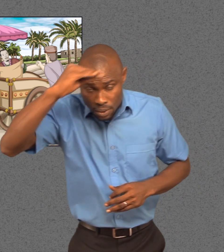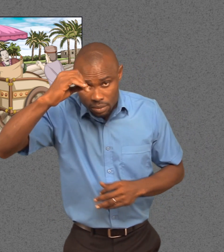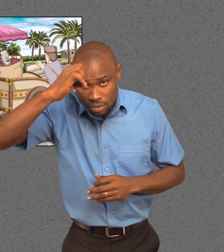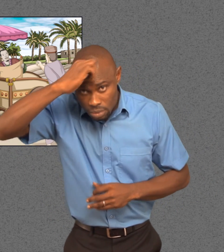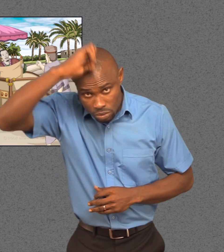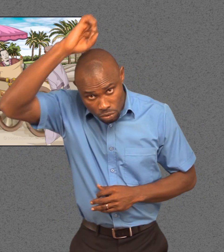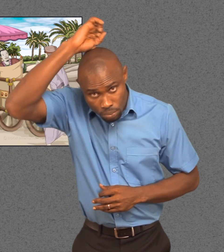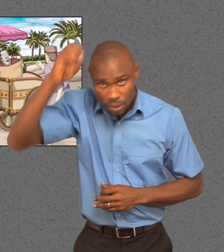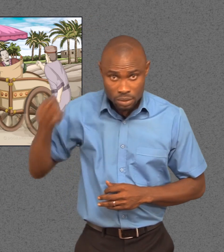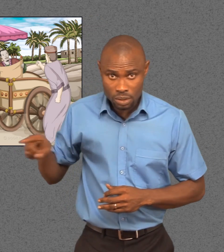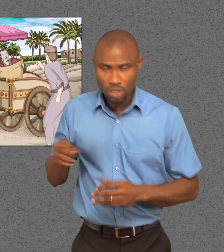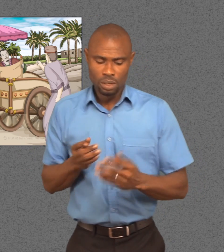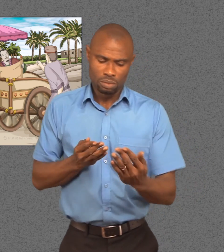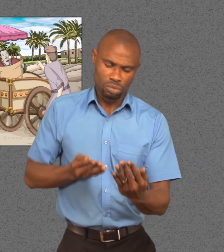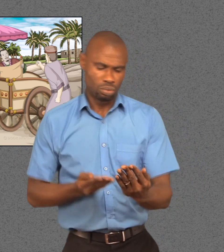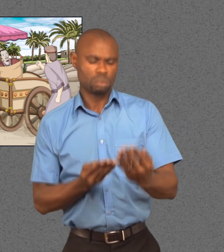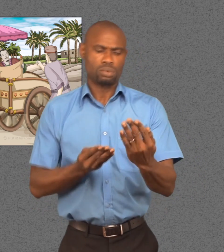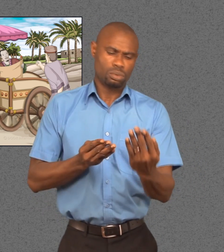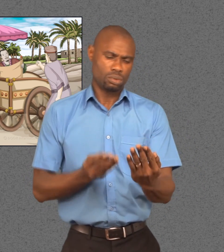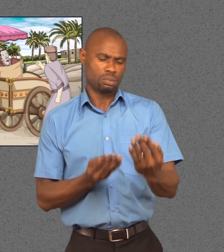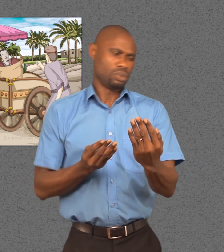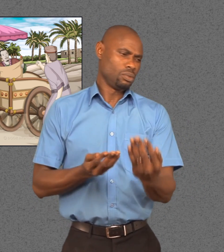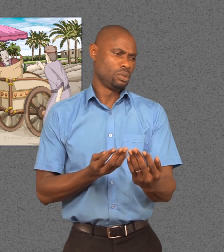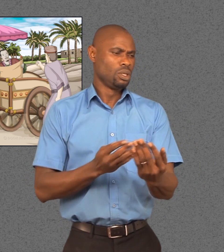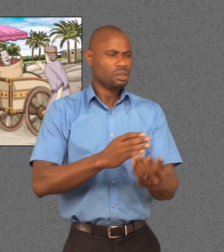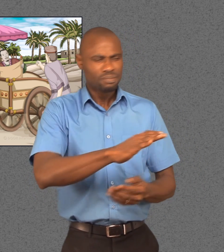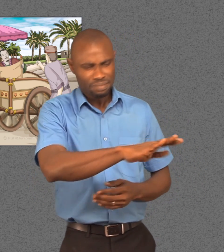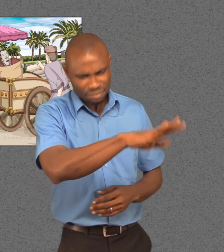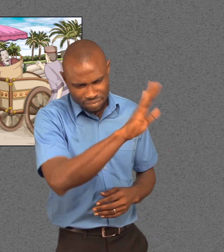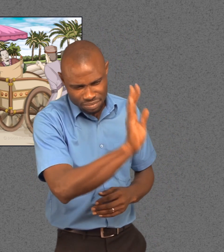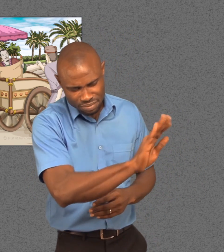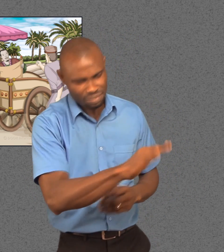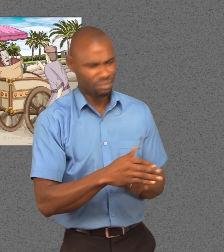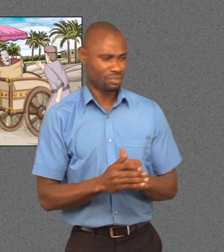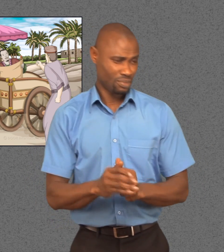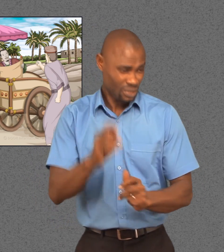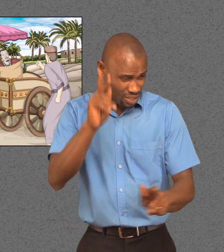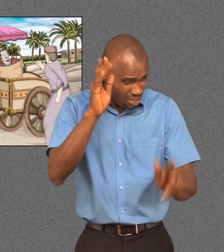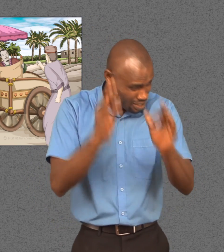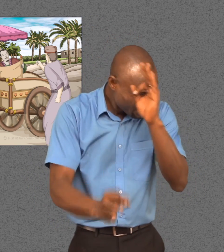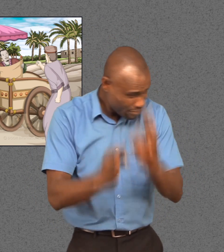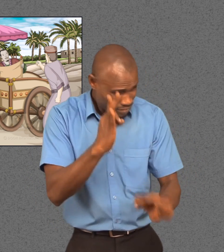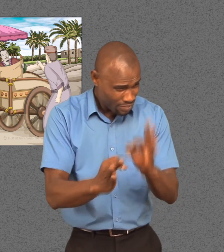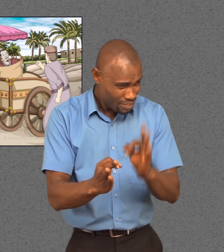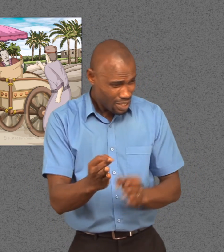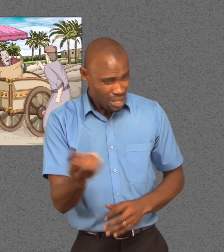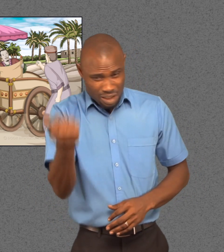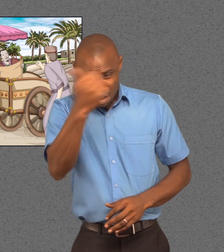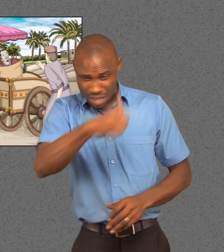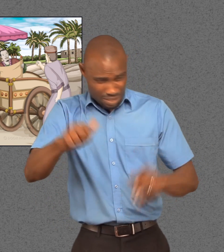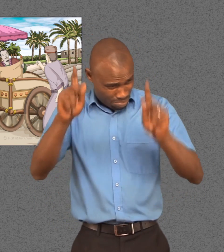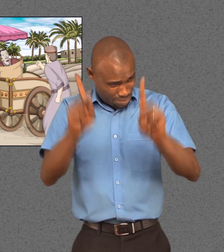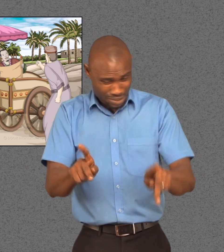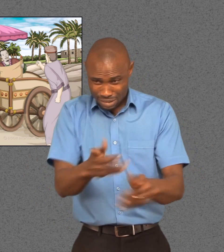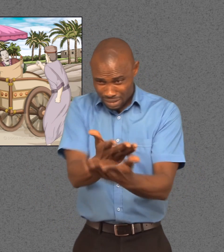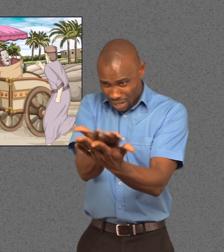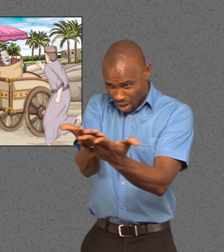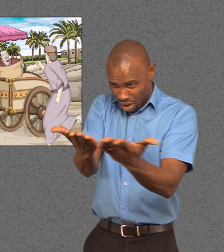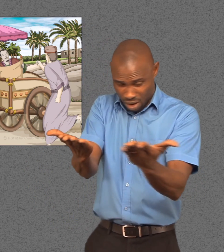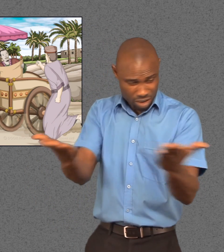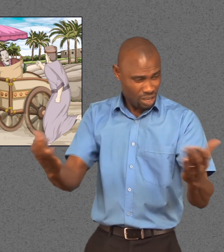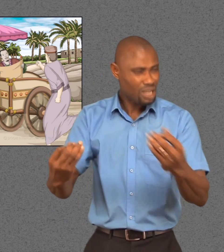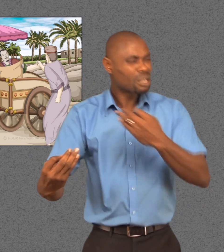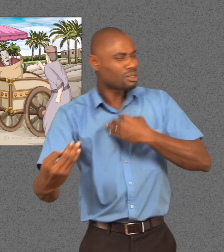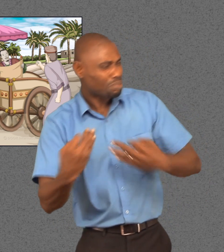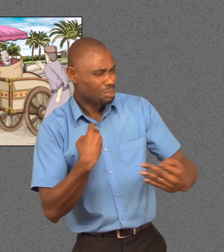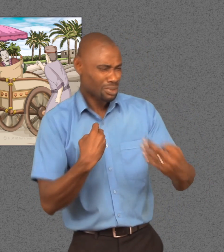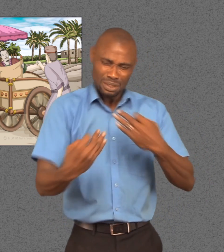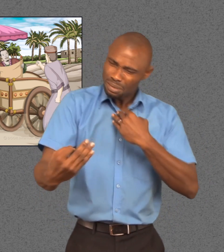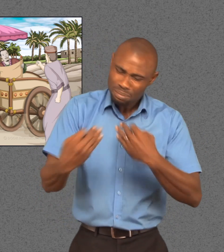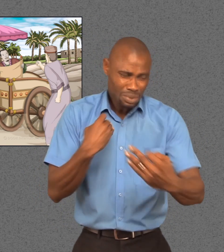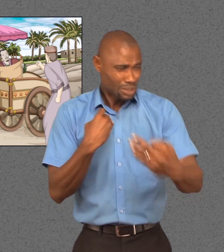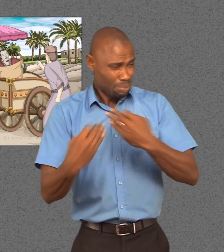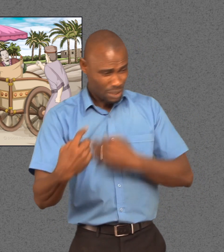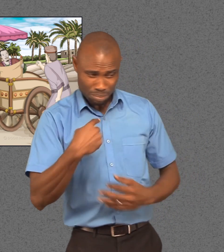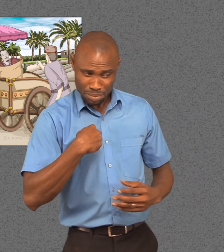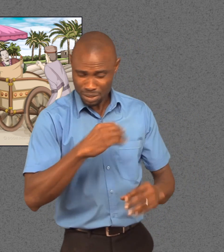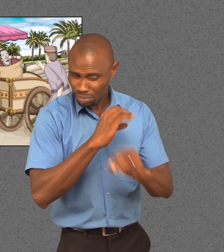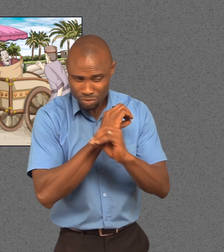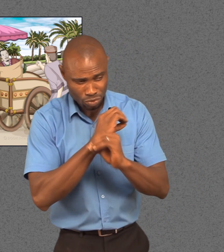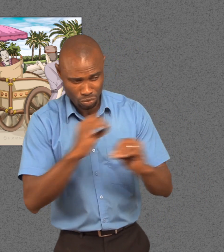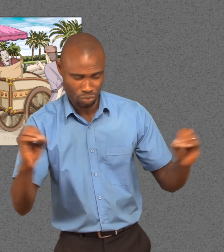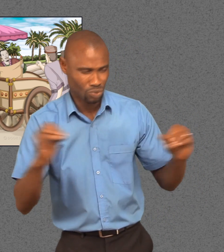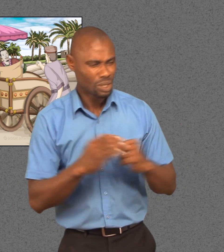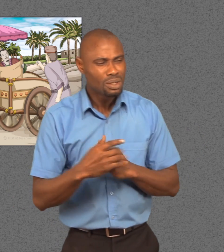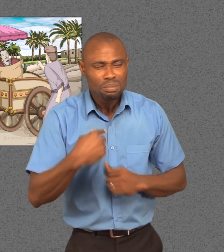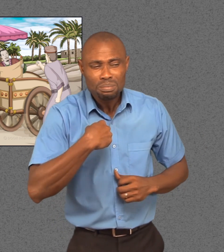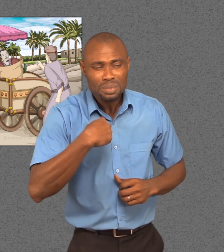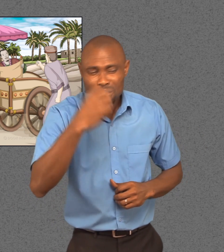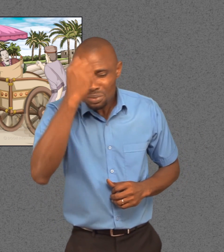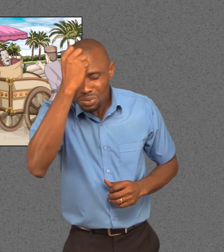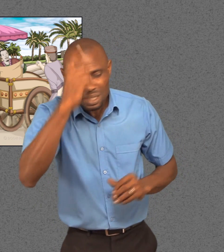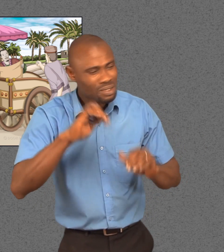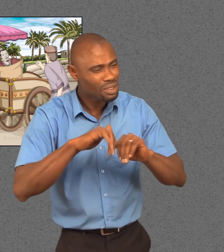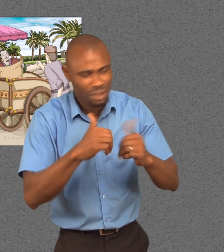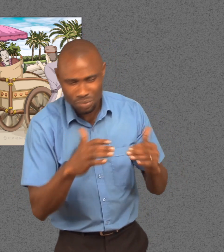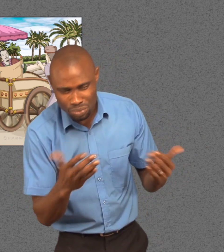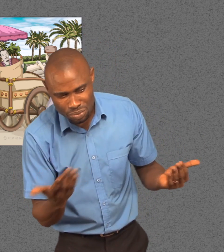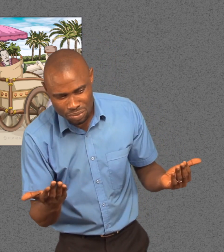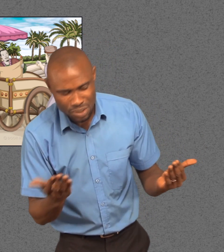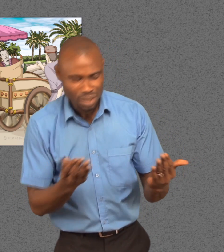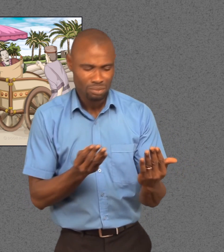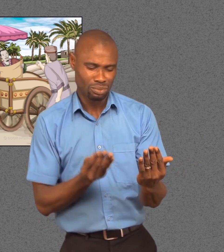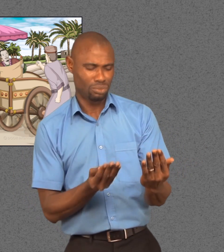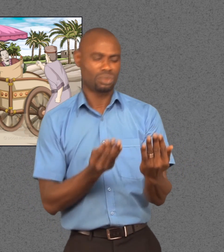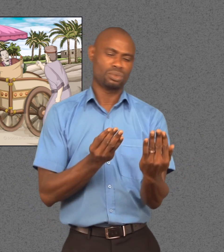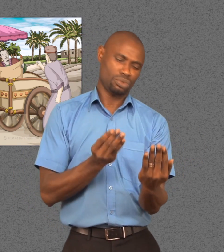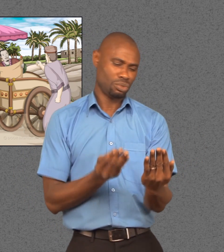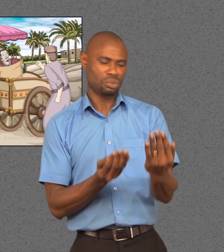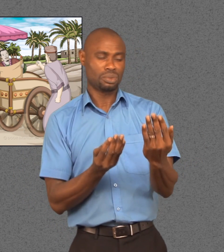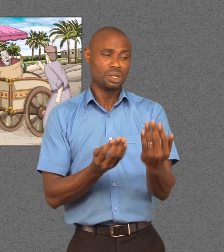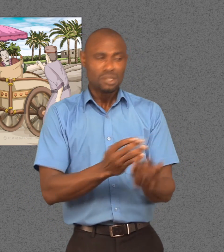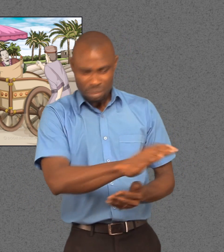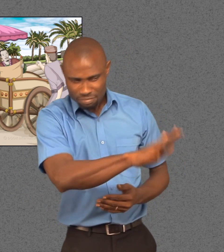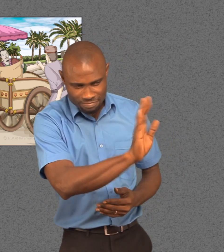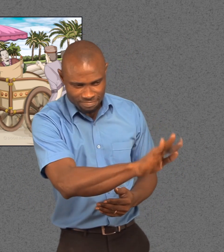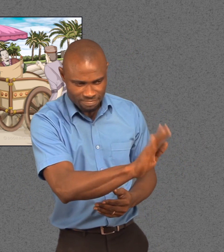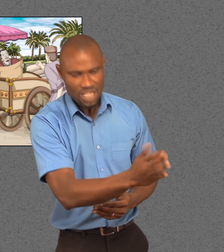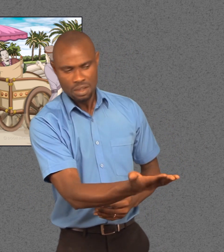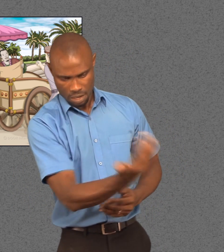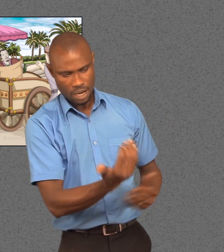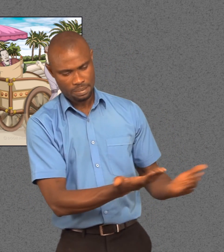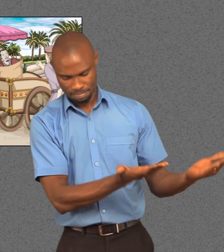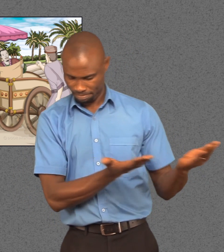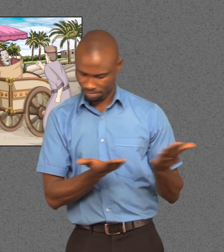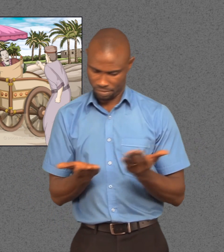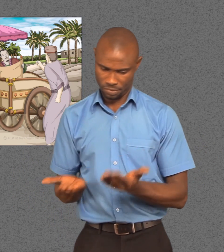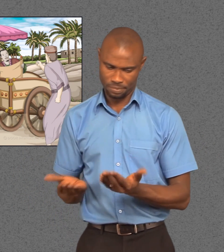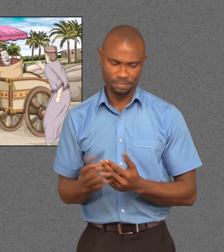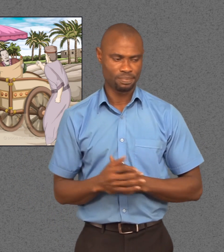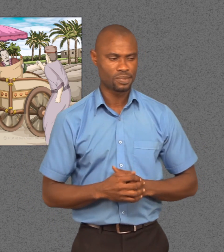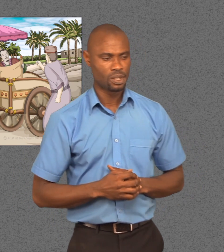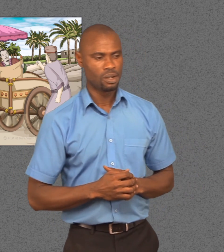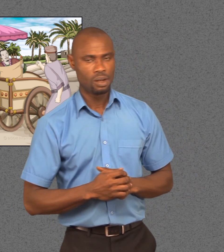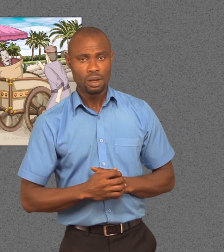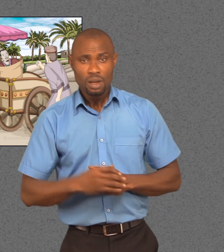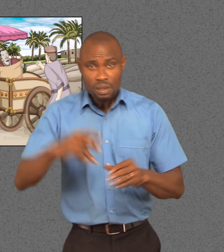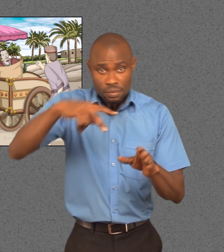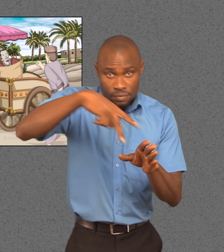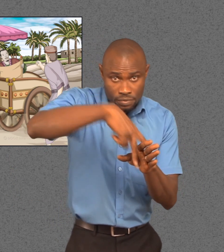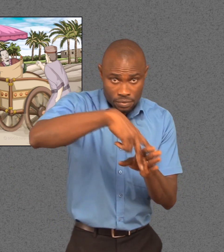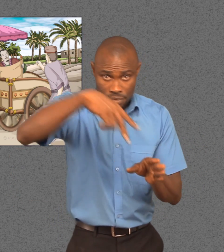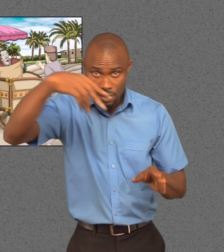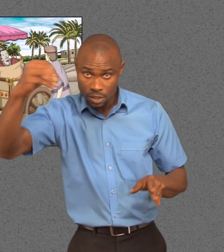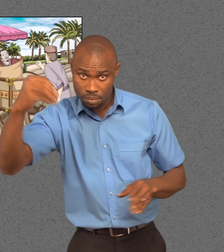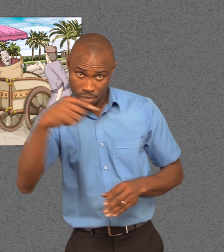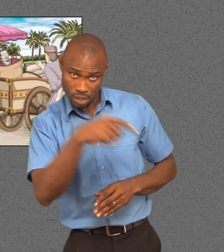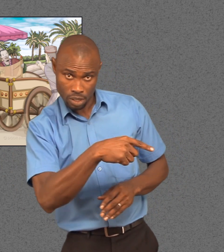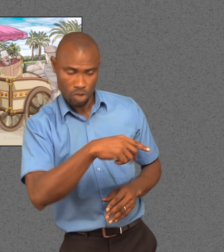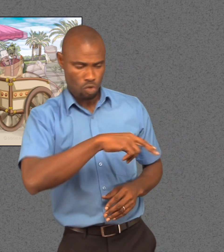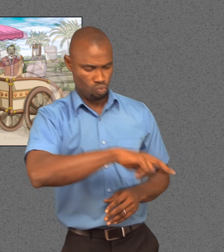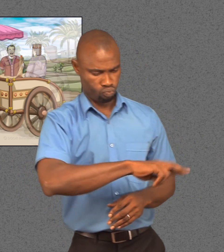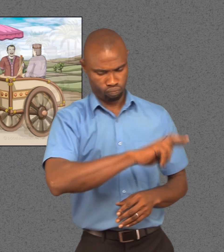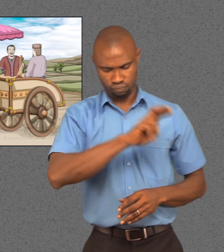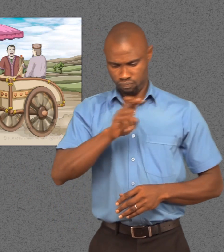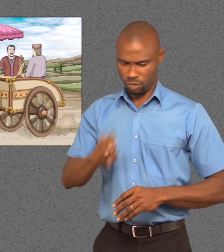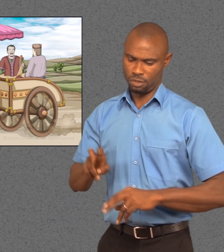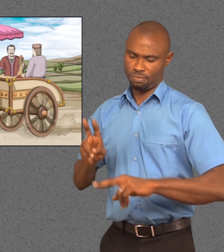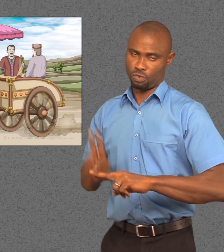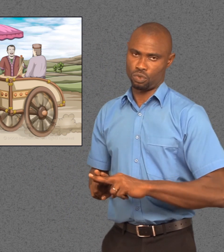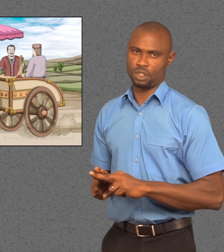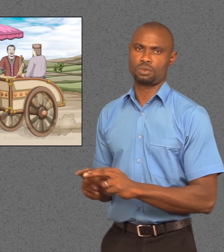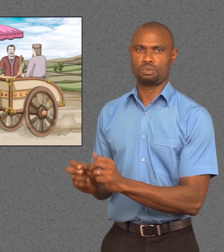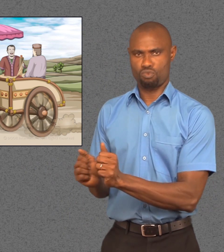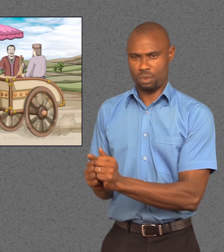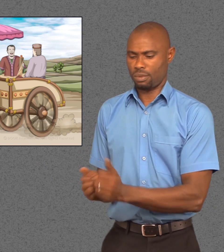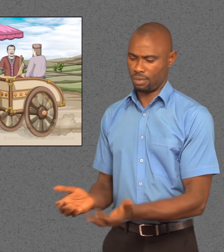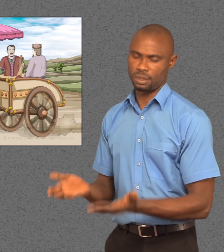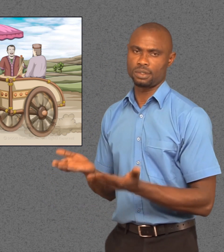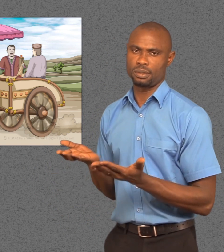“How can I,” he said, “unless someone guides me?”